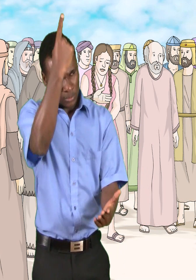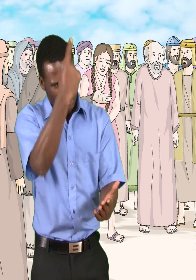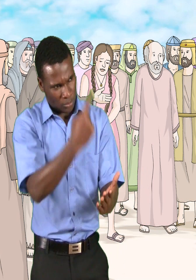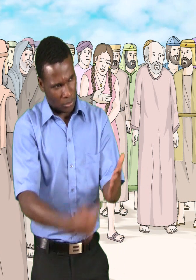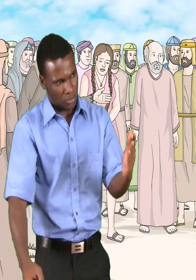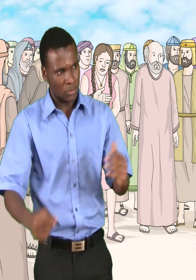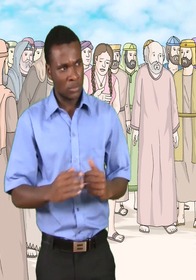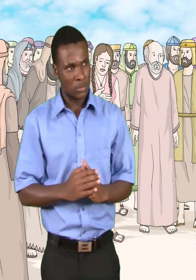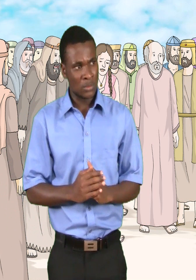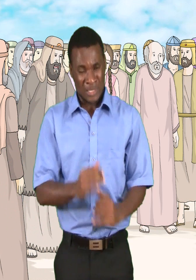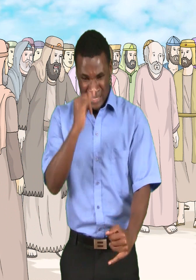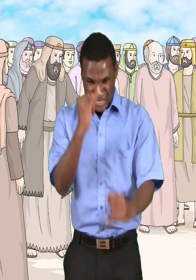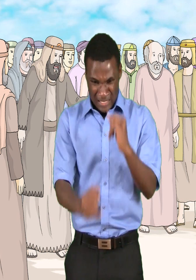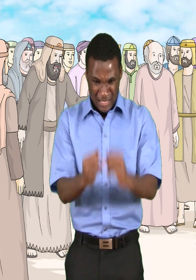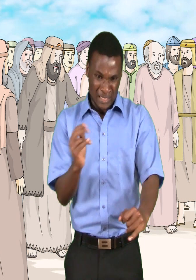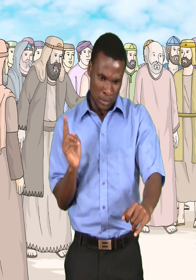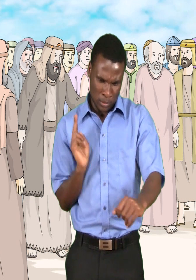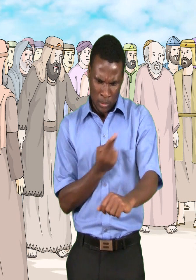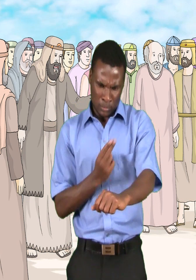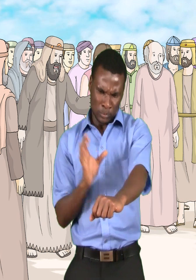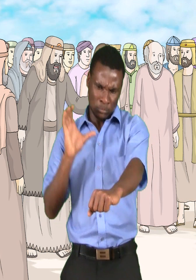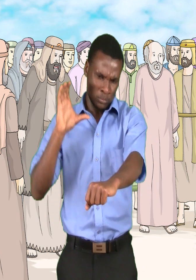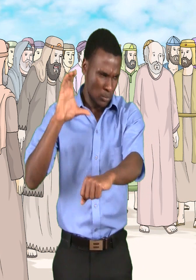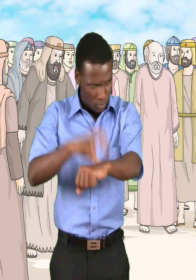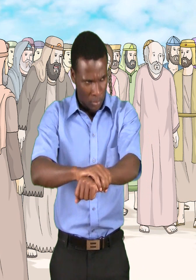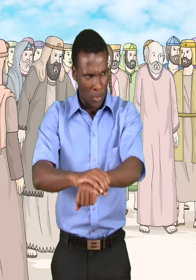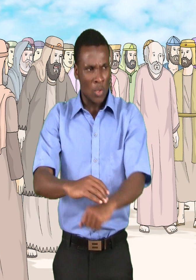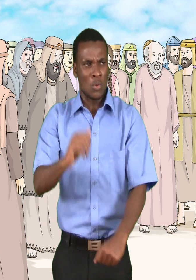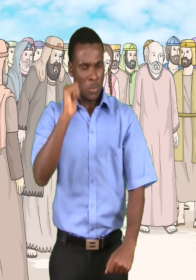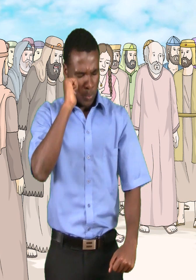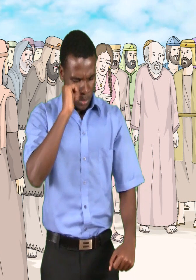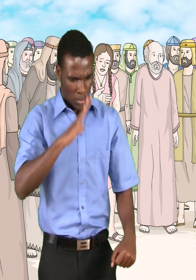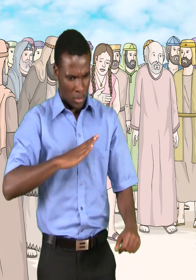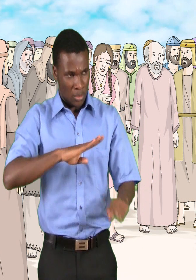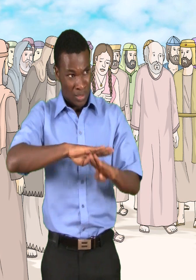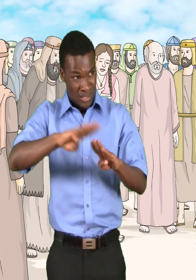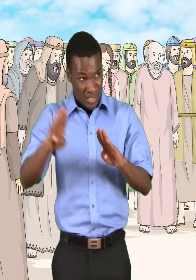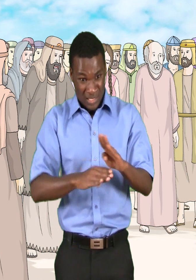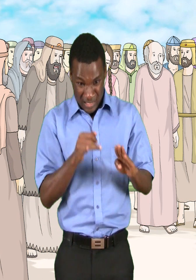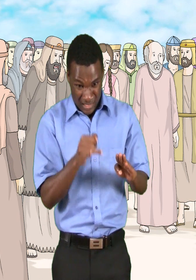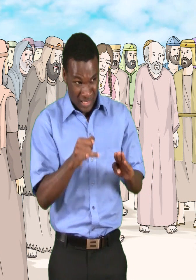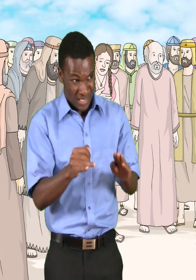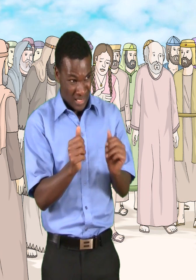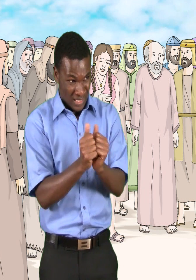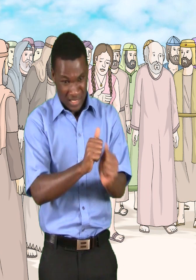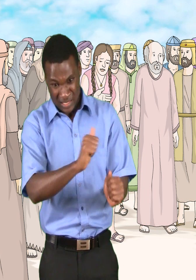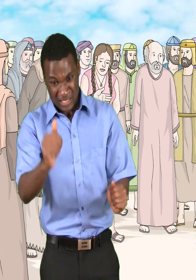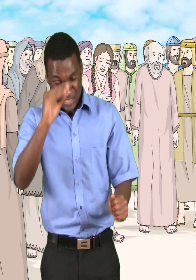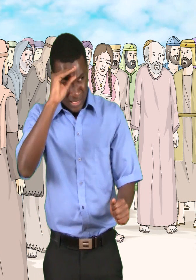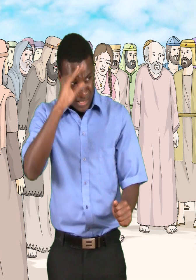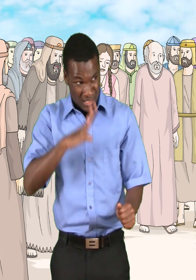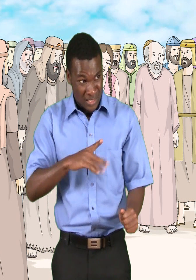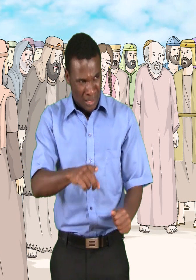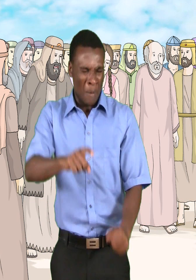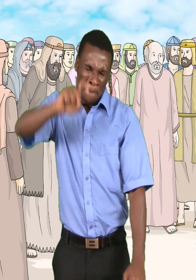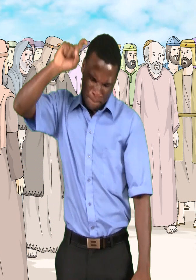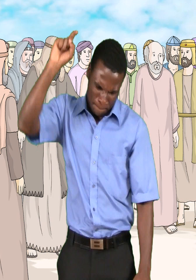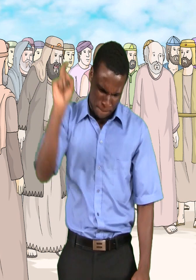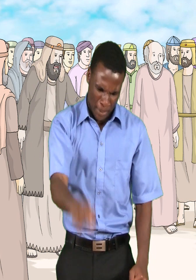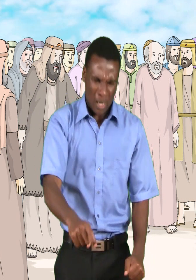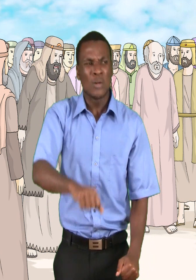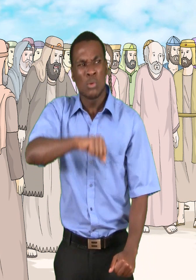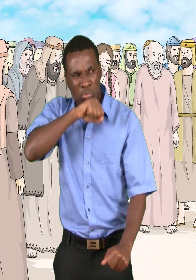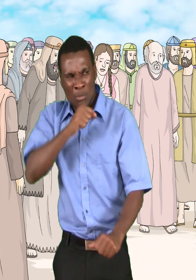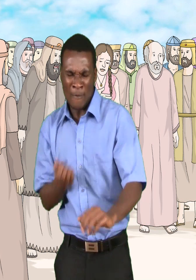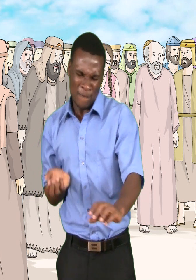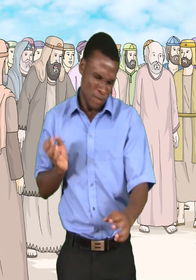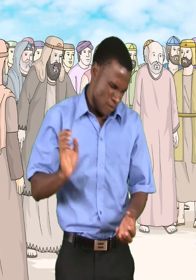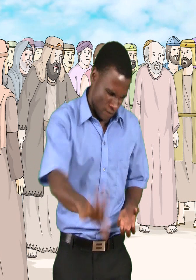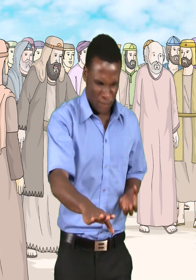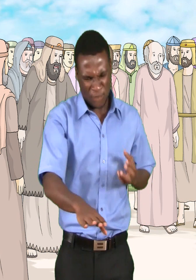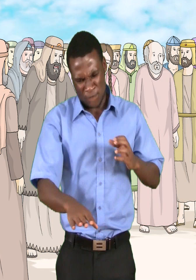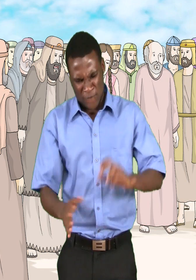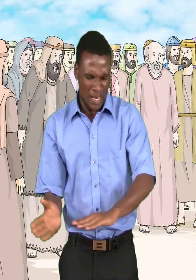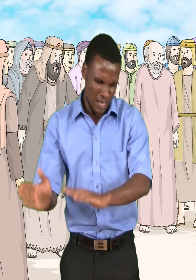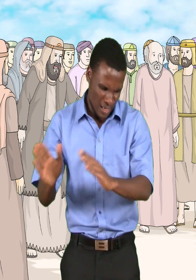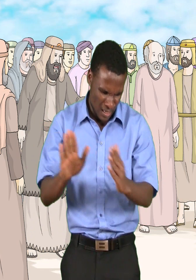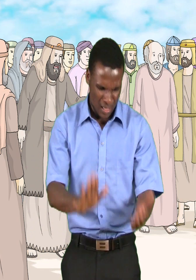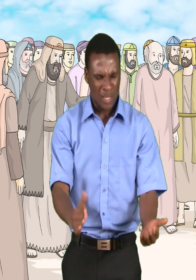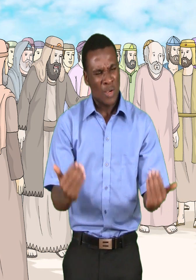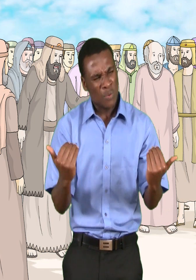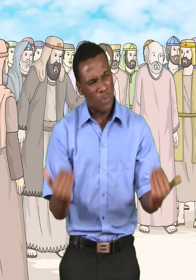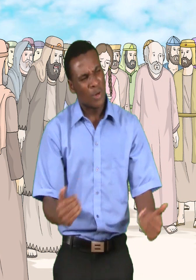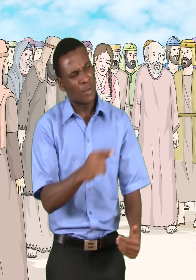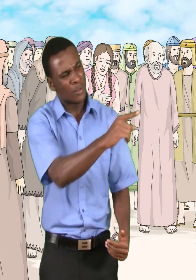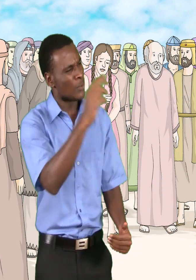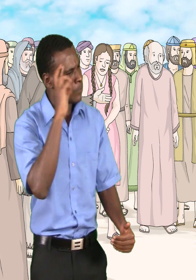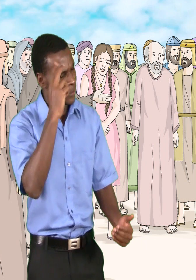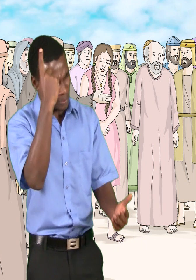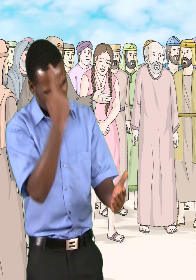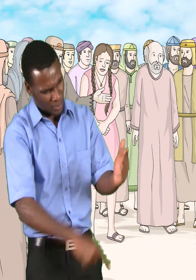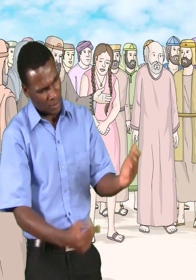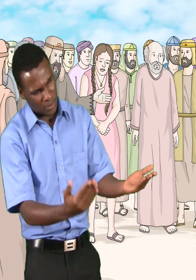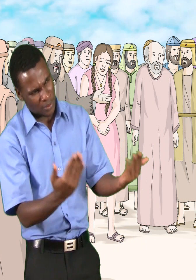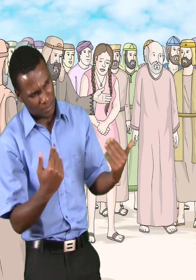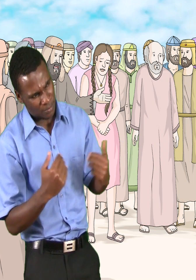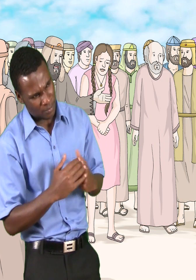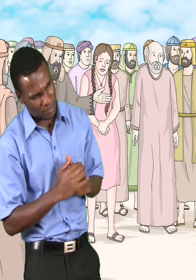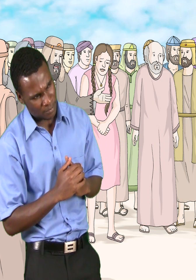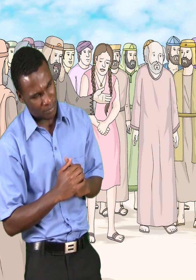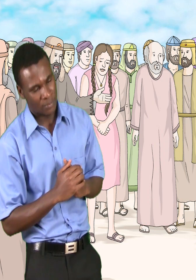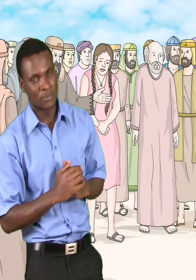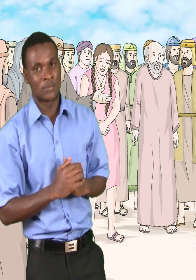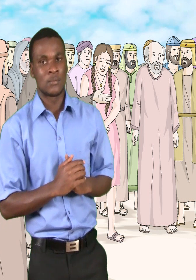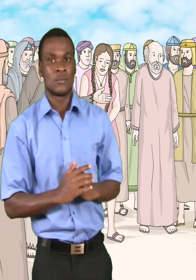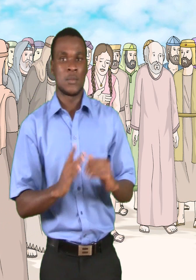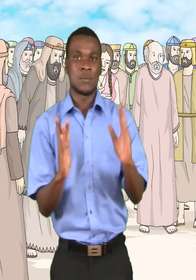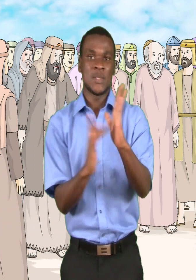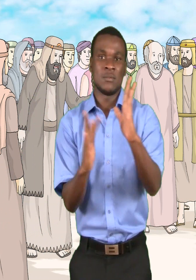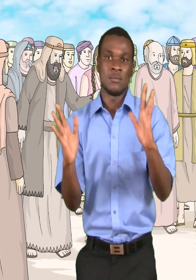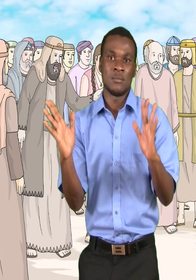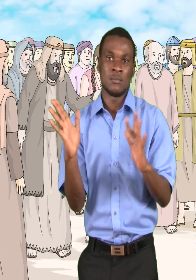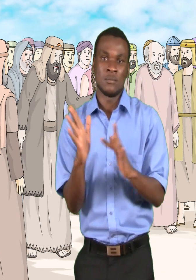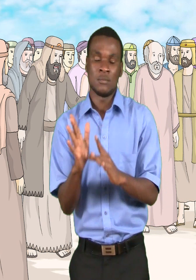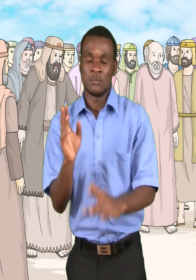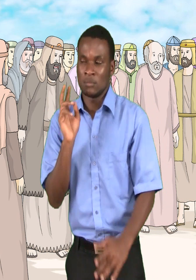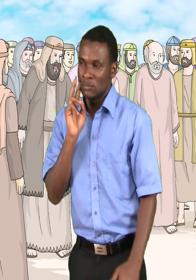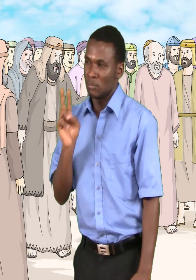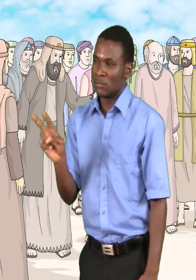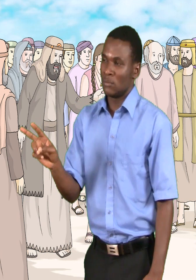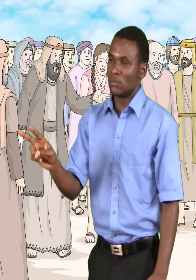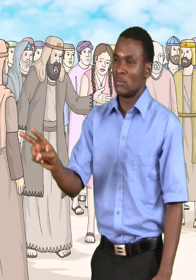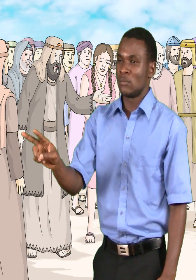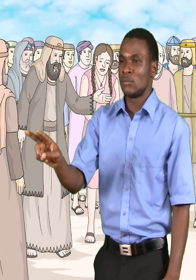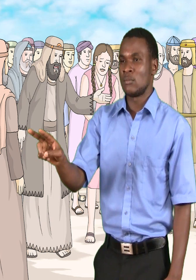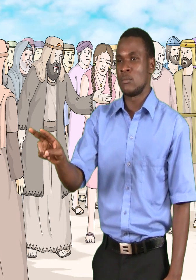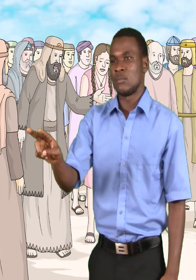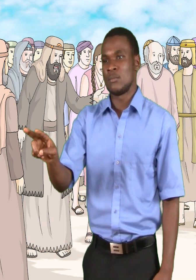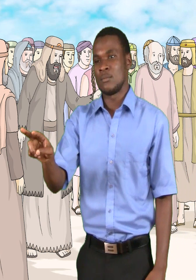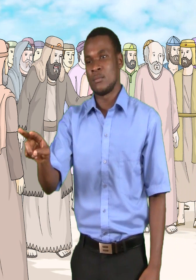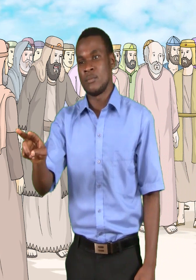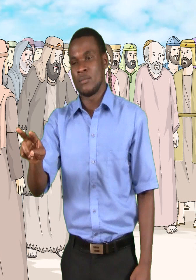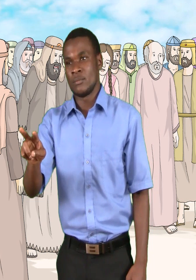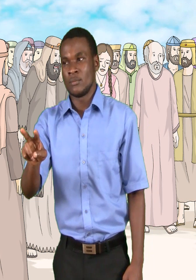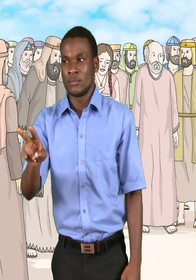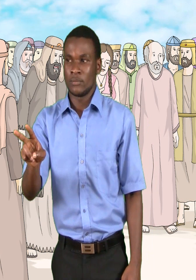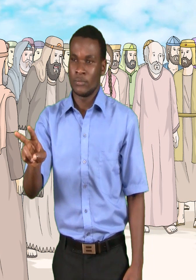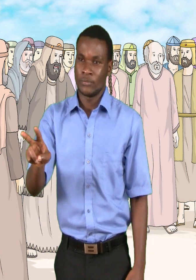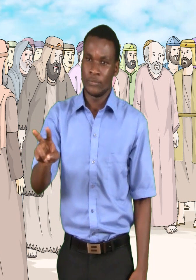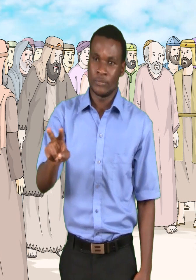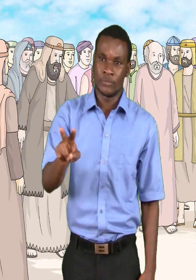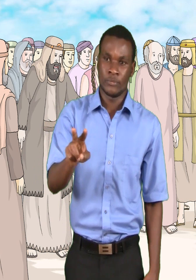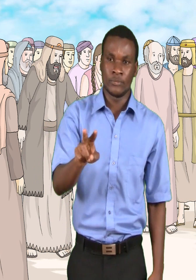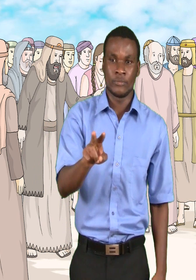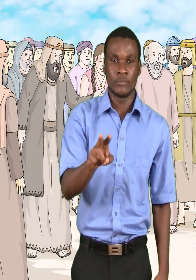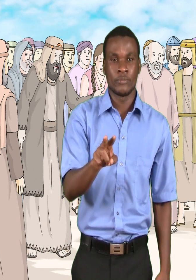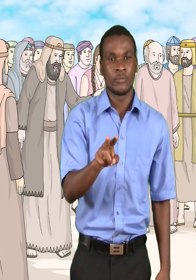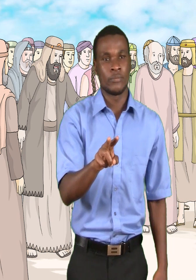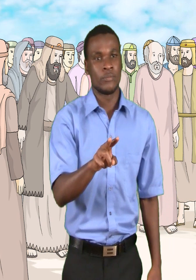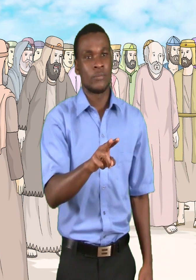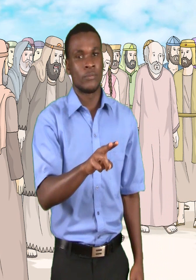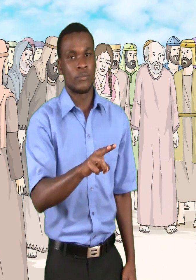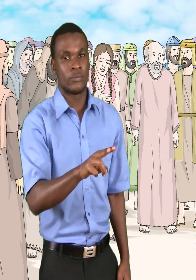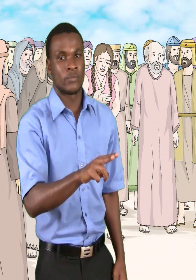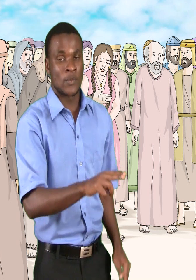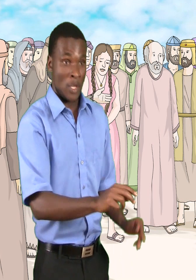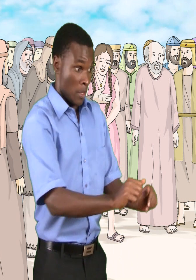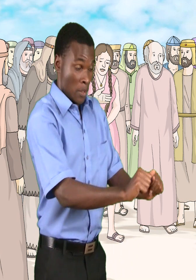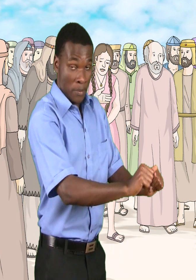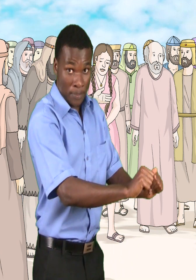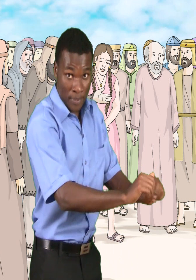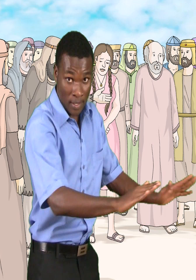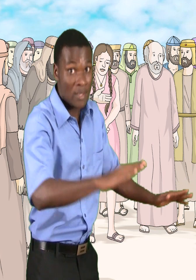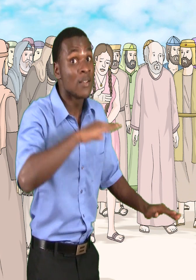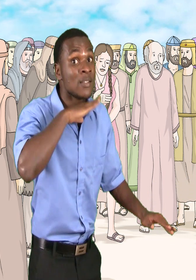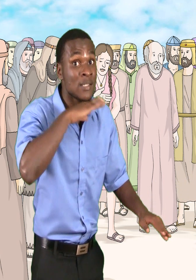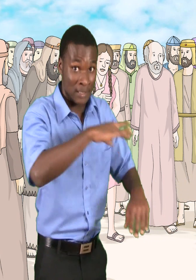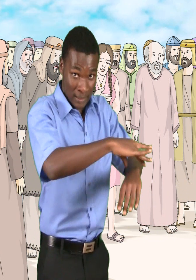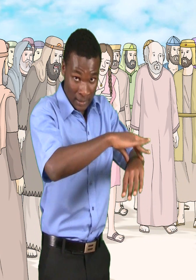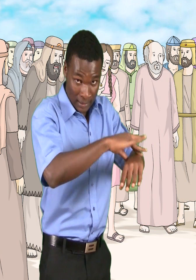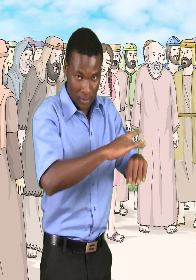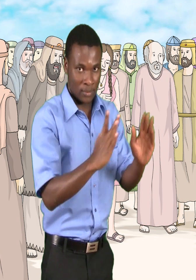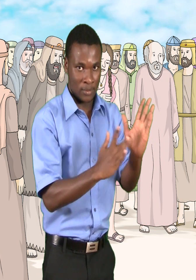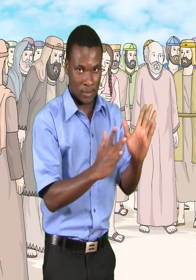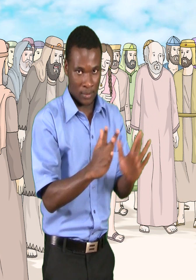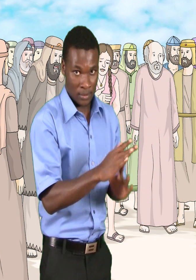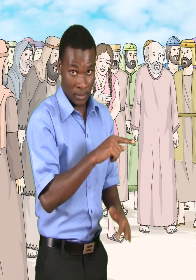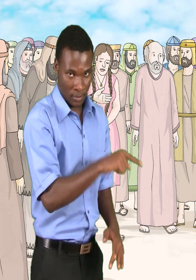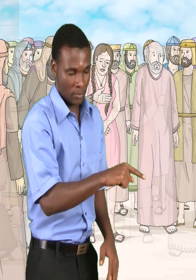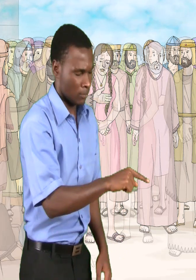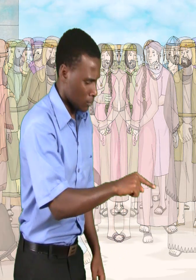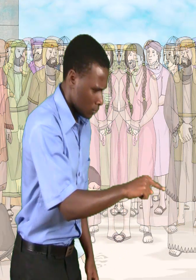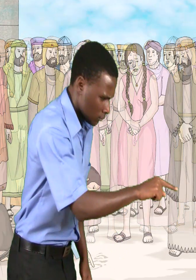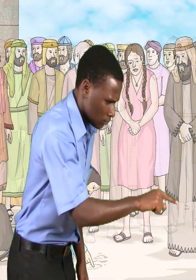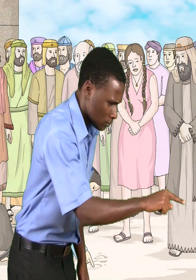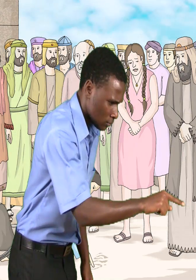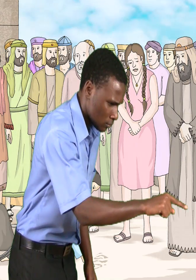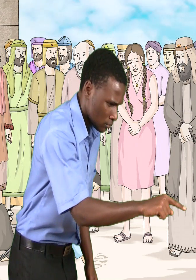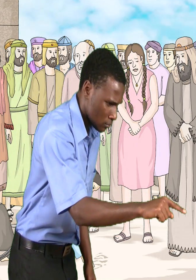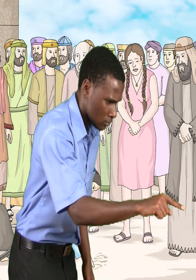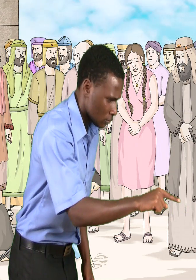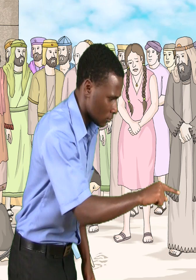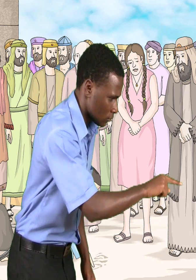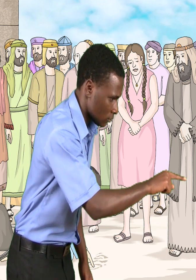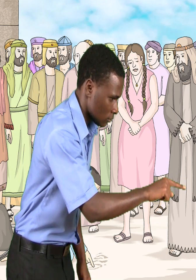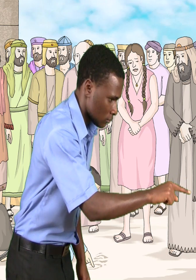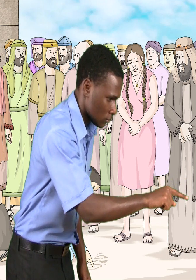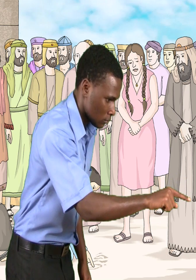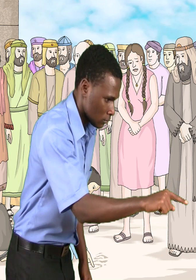They said this to test Him, in order to have a basis for accusing Him.